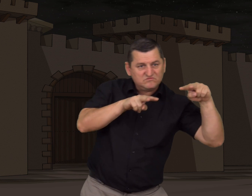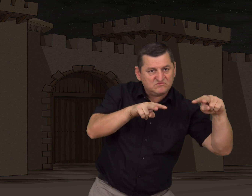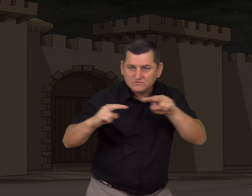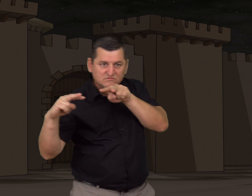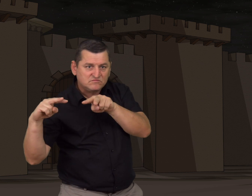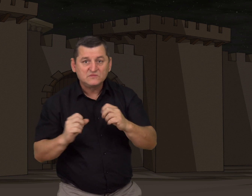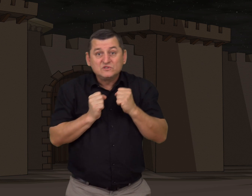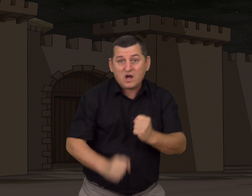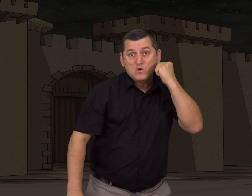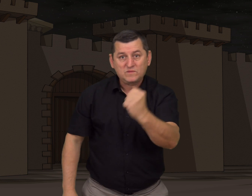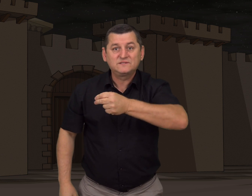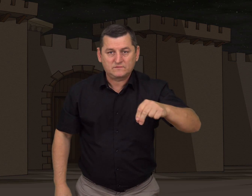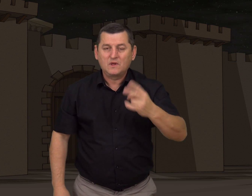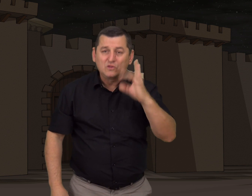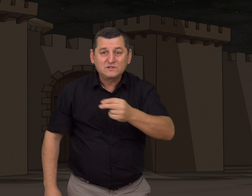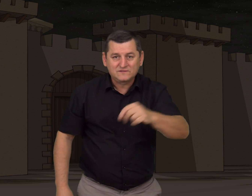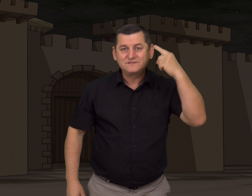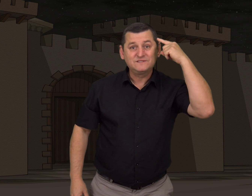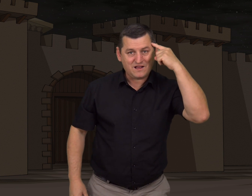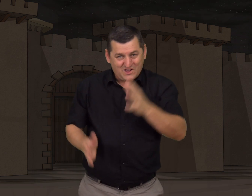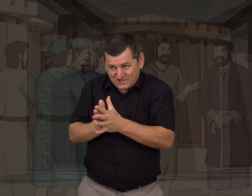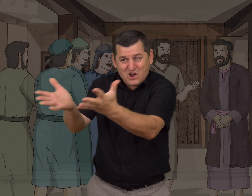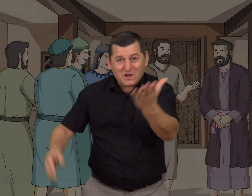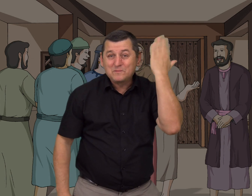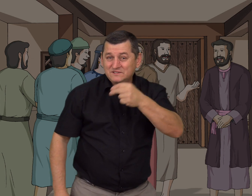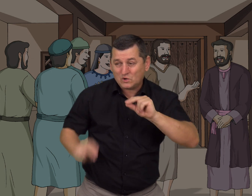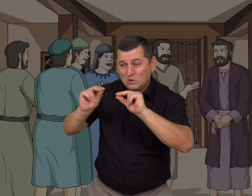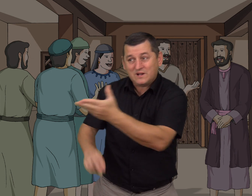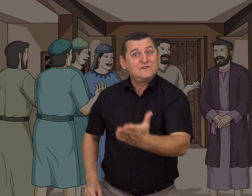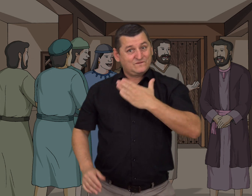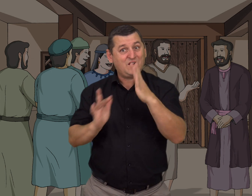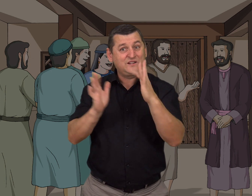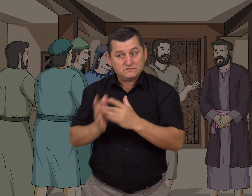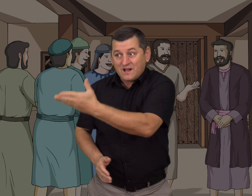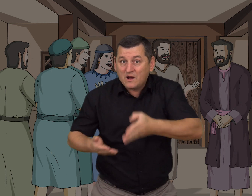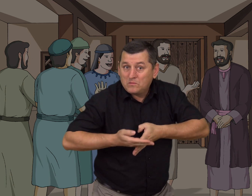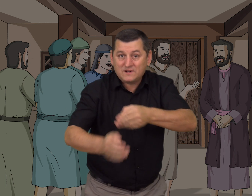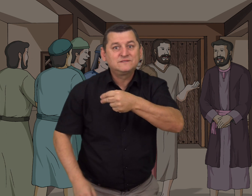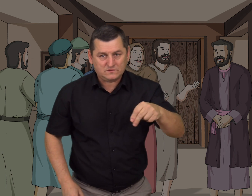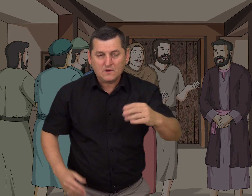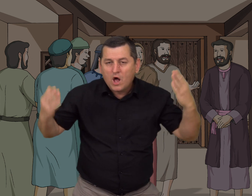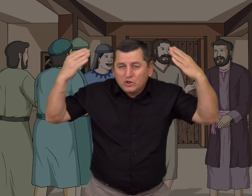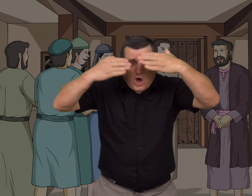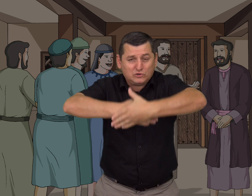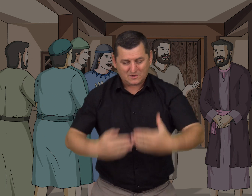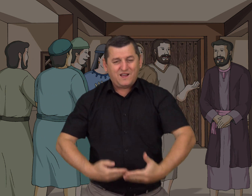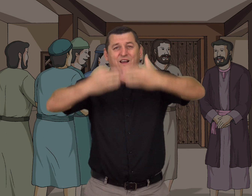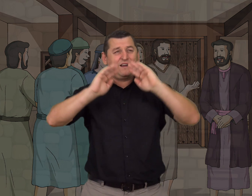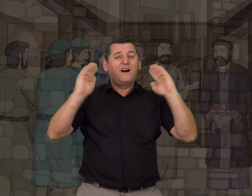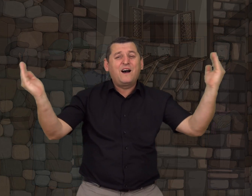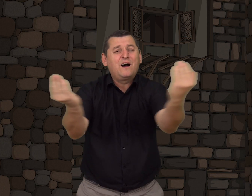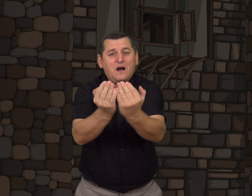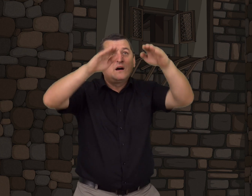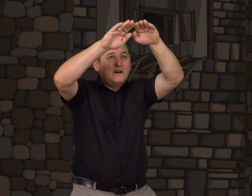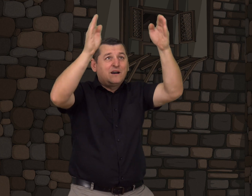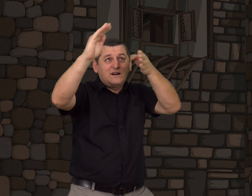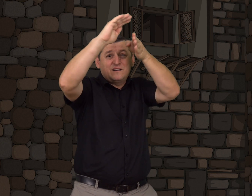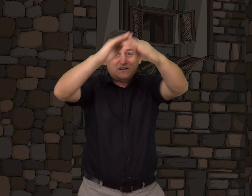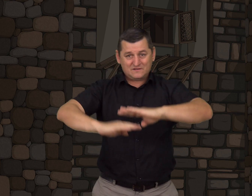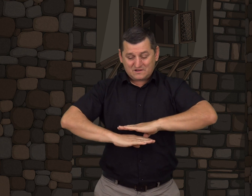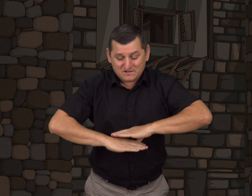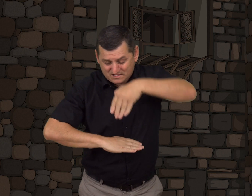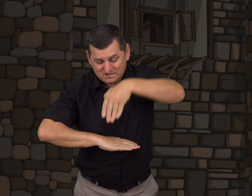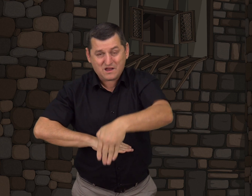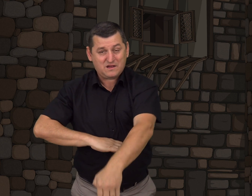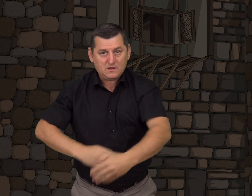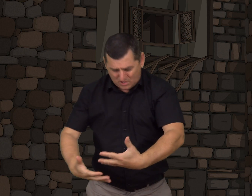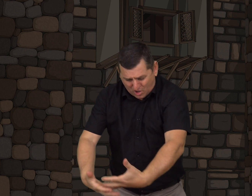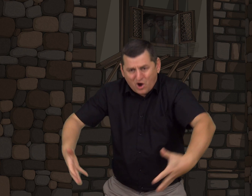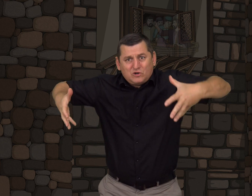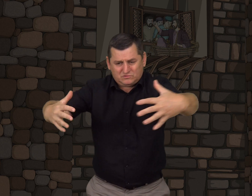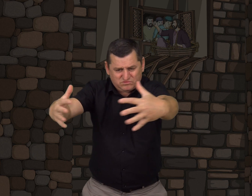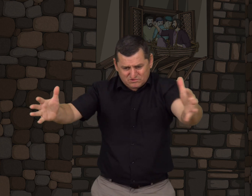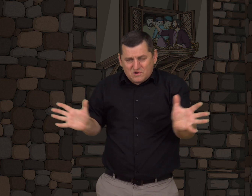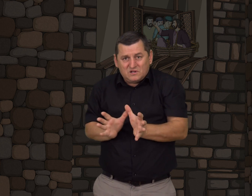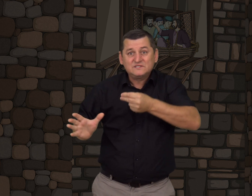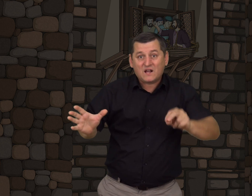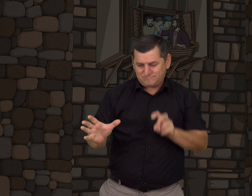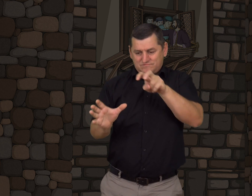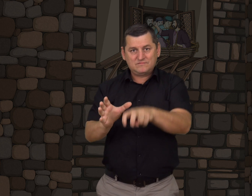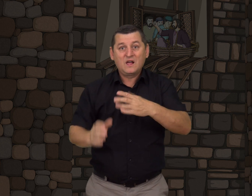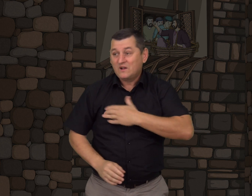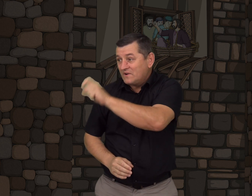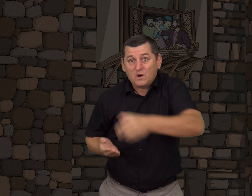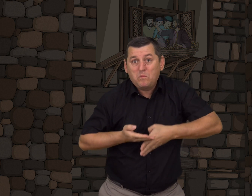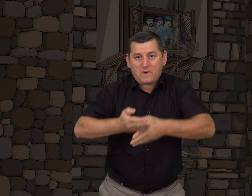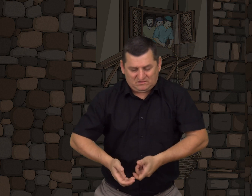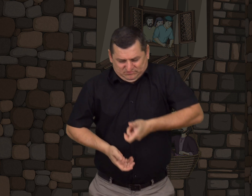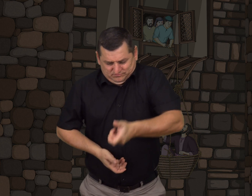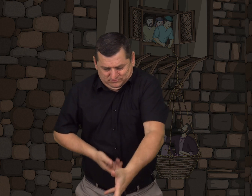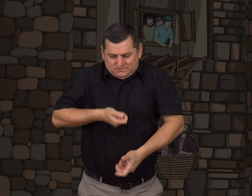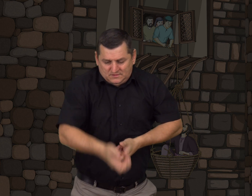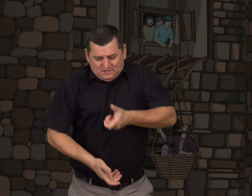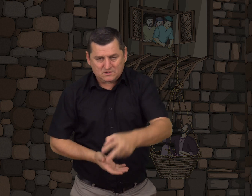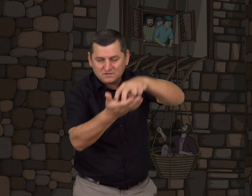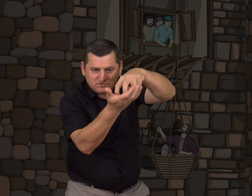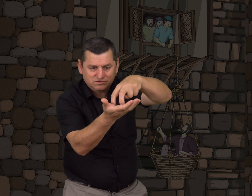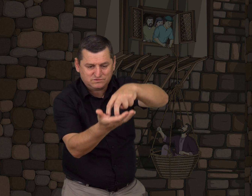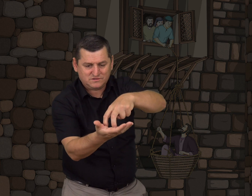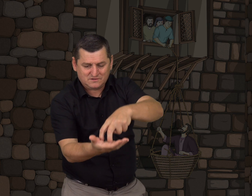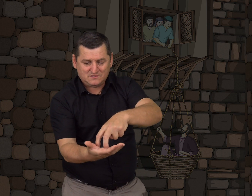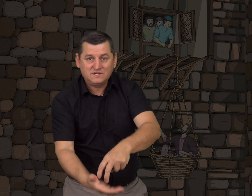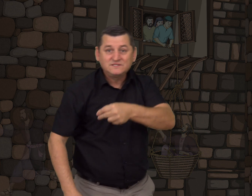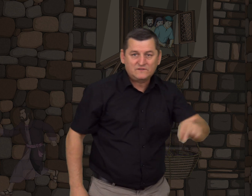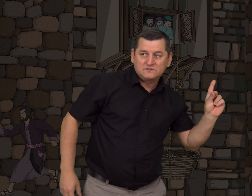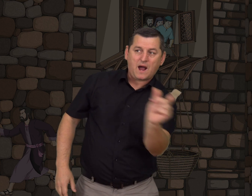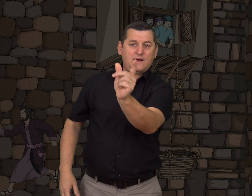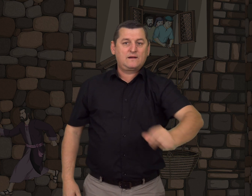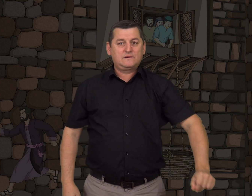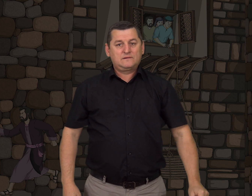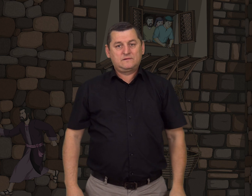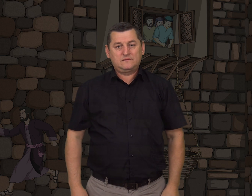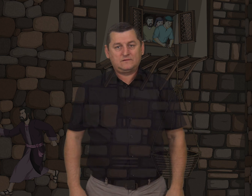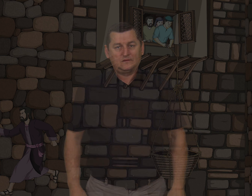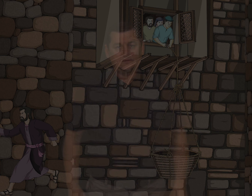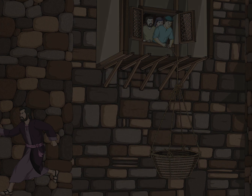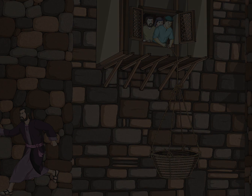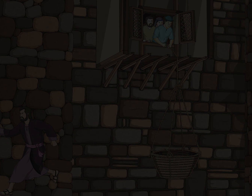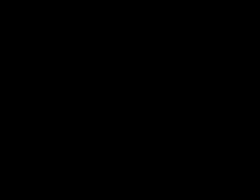One night, however, his disciples took him and lowered him in a basket through a window in the wall.